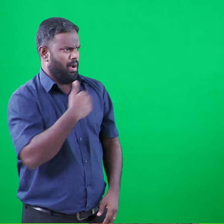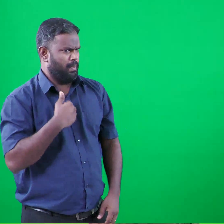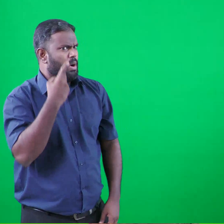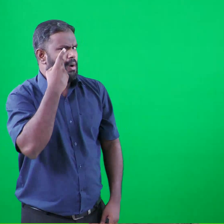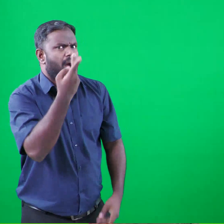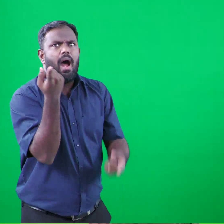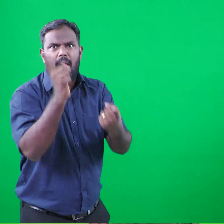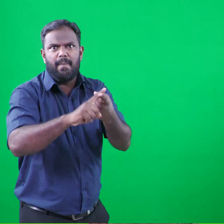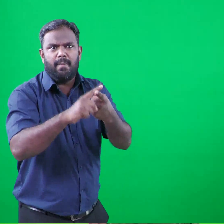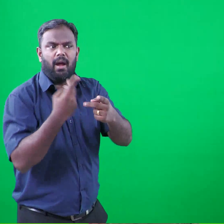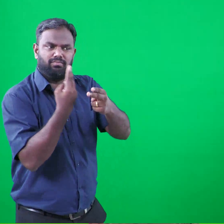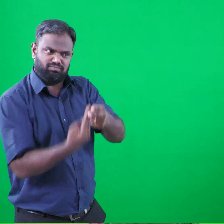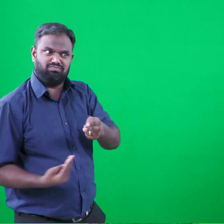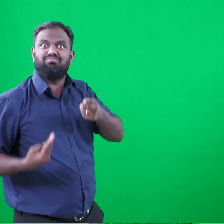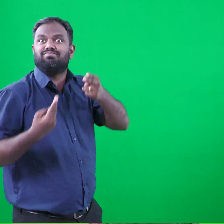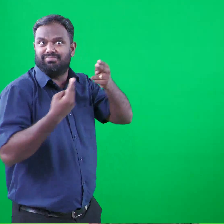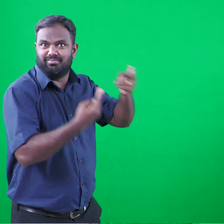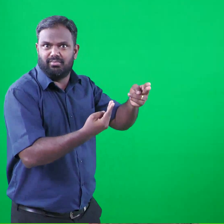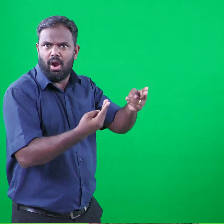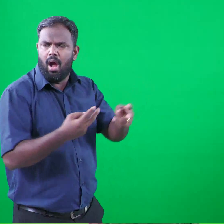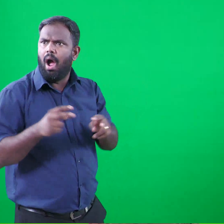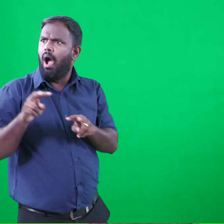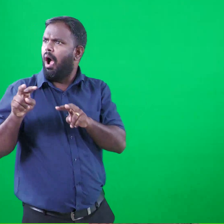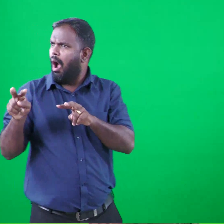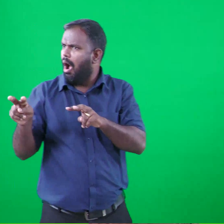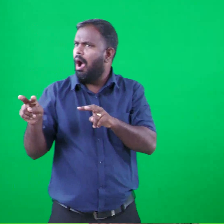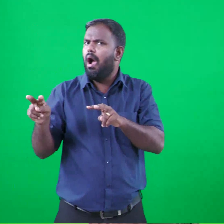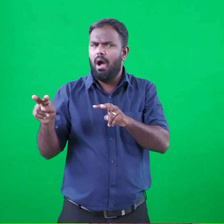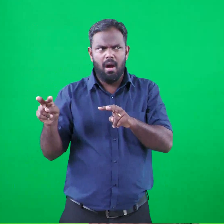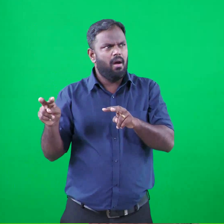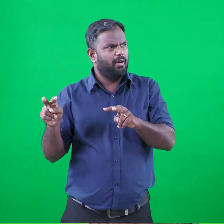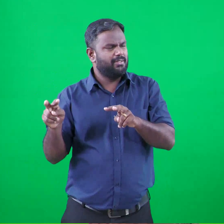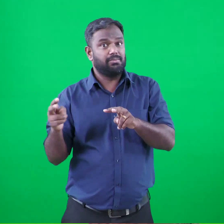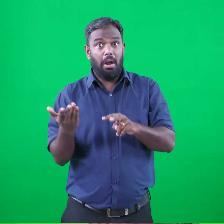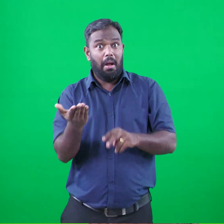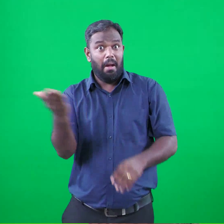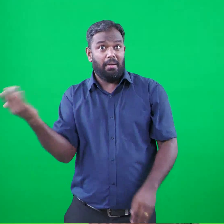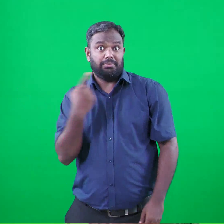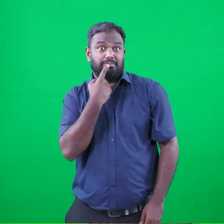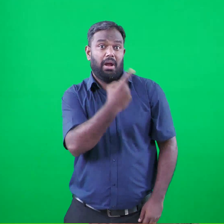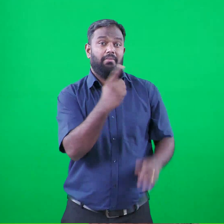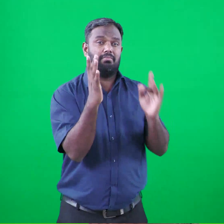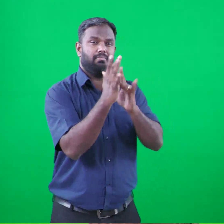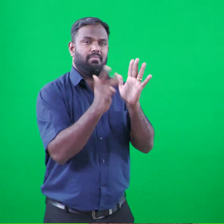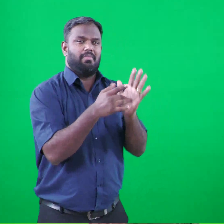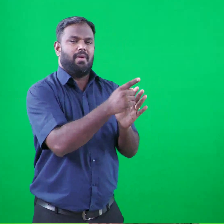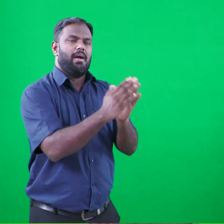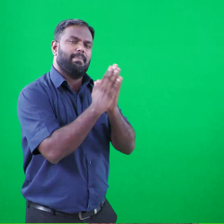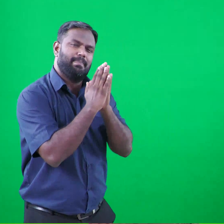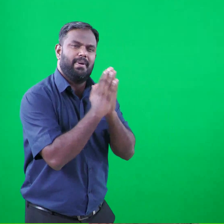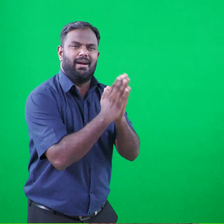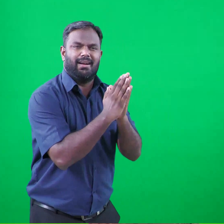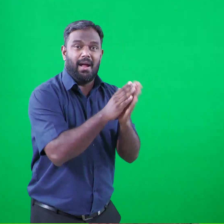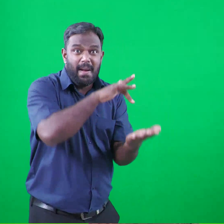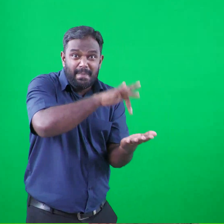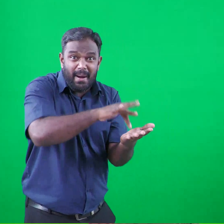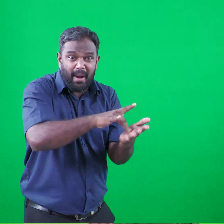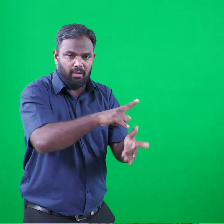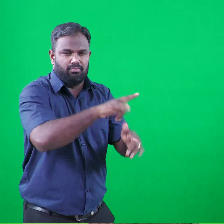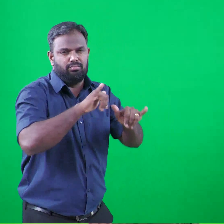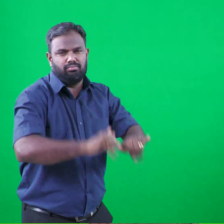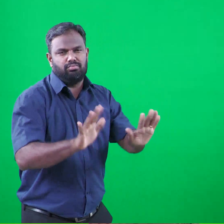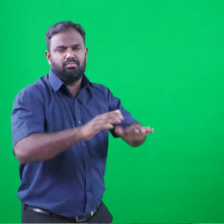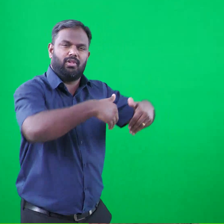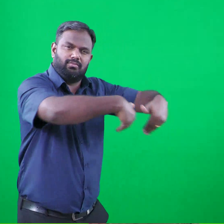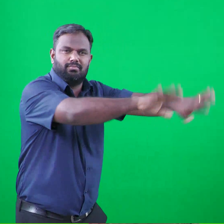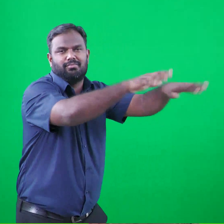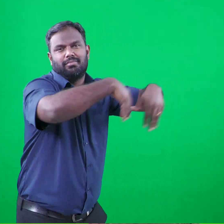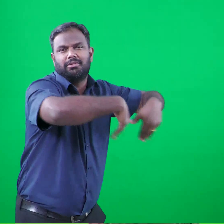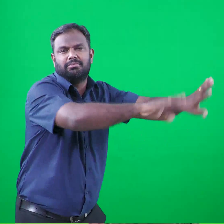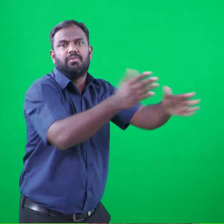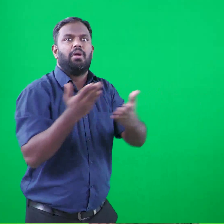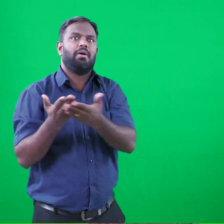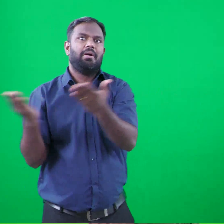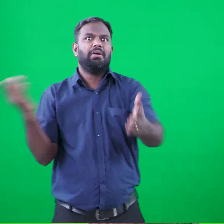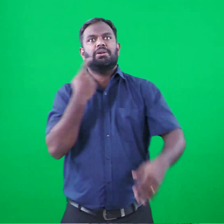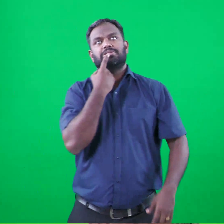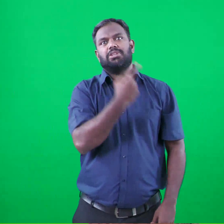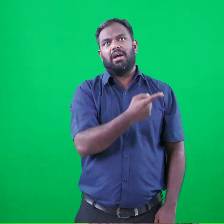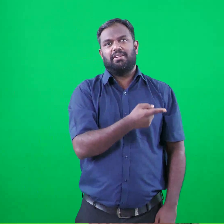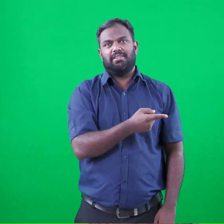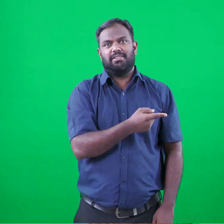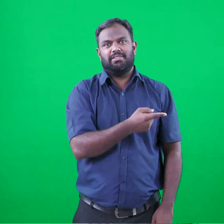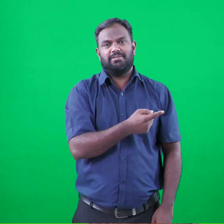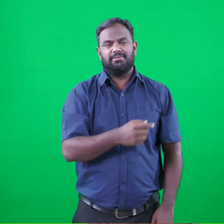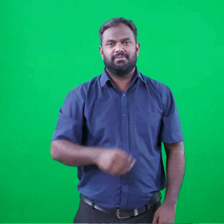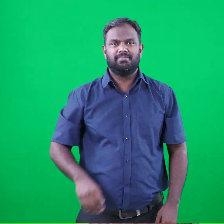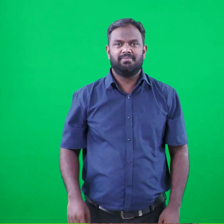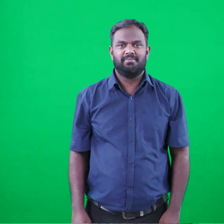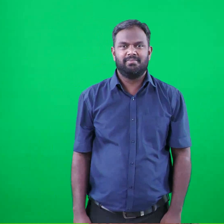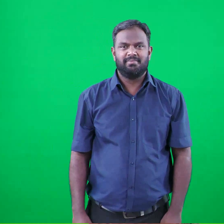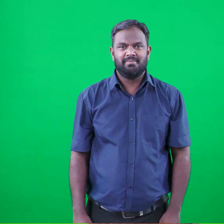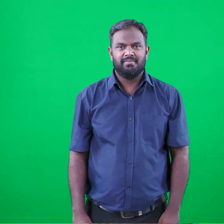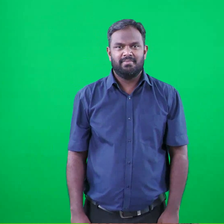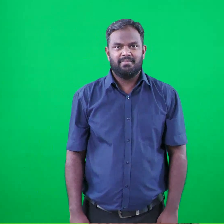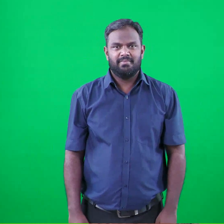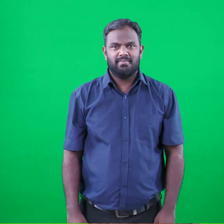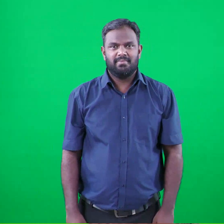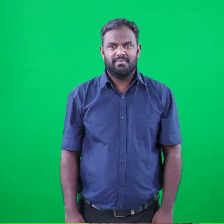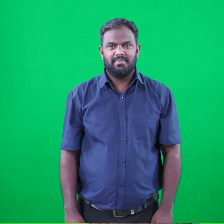And the people began to beg Jesus to leave their region.